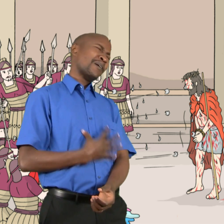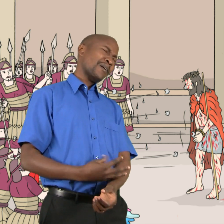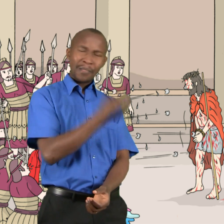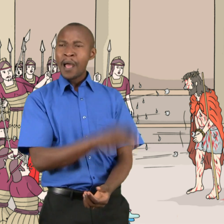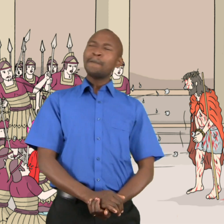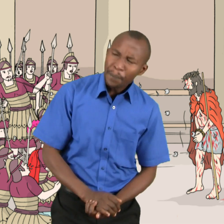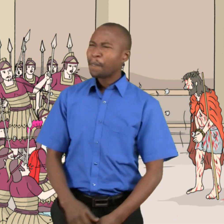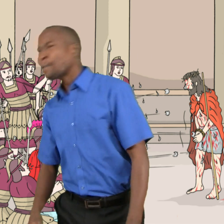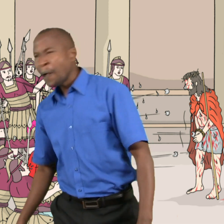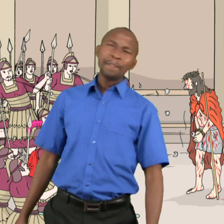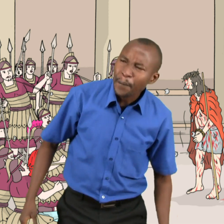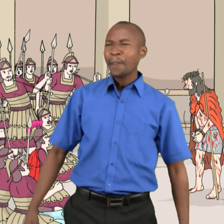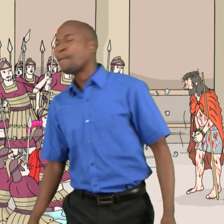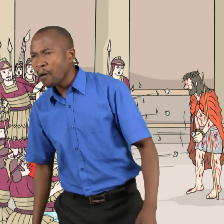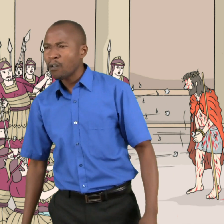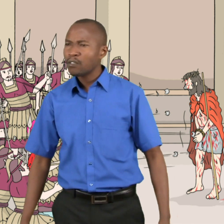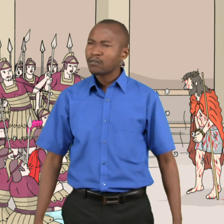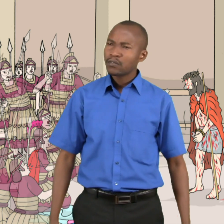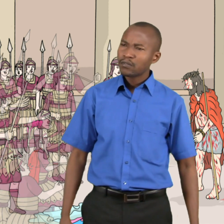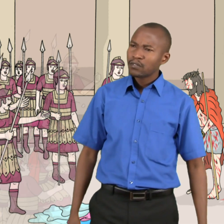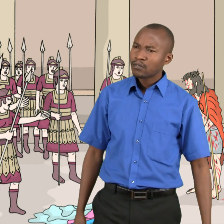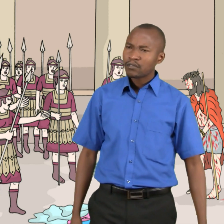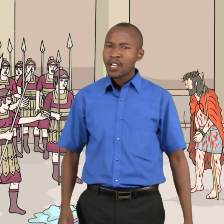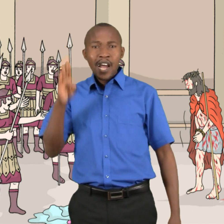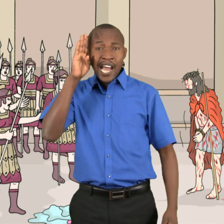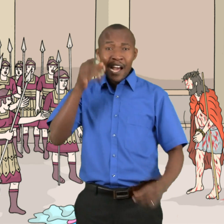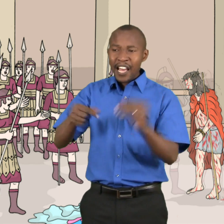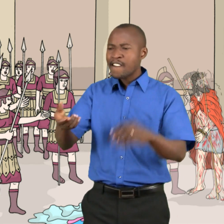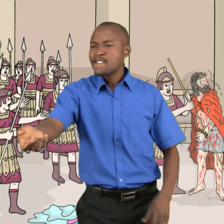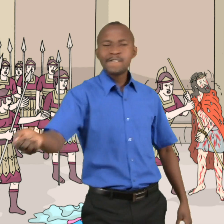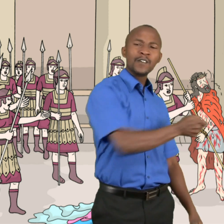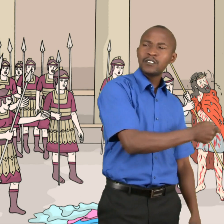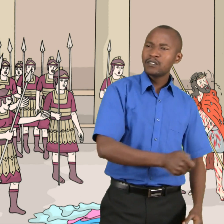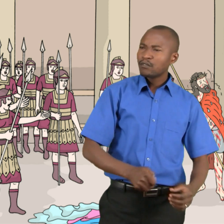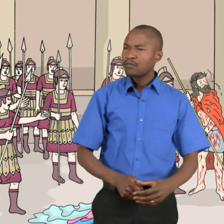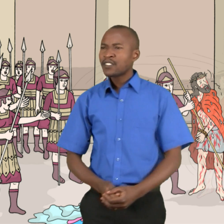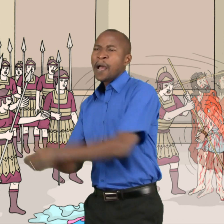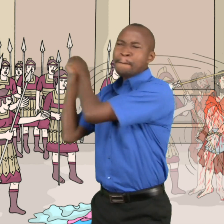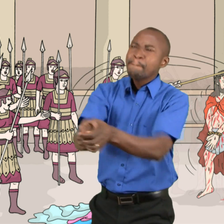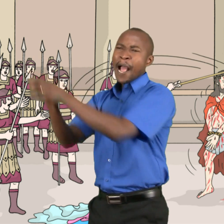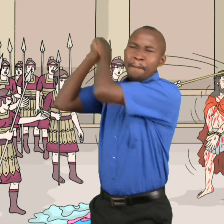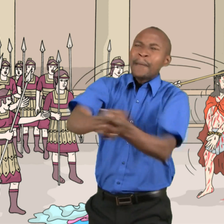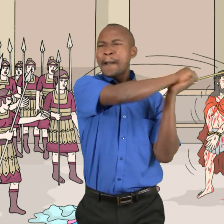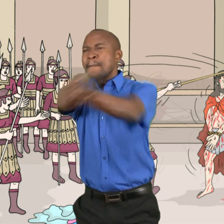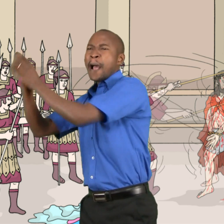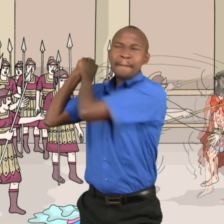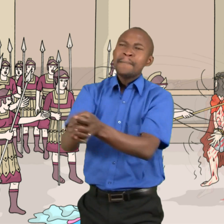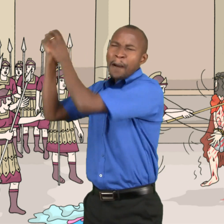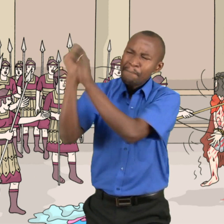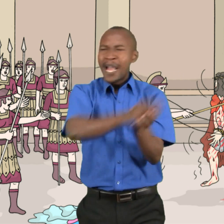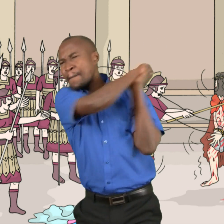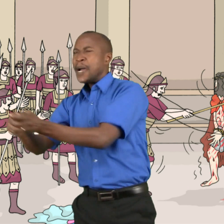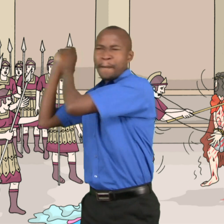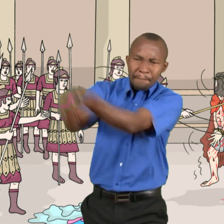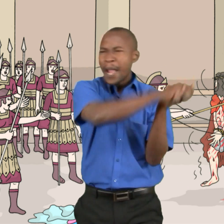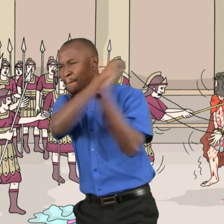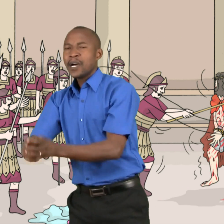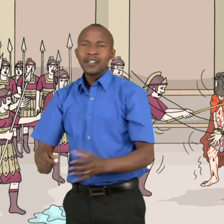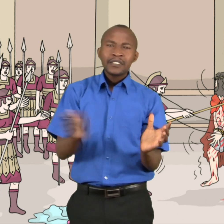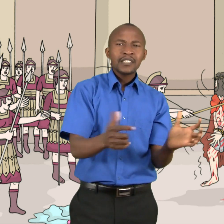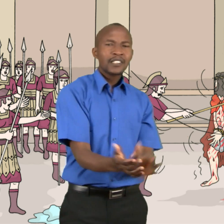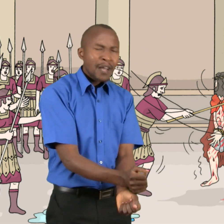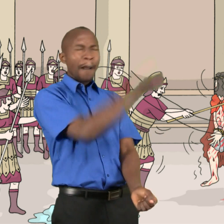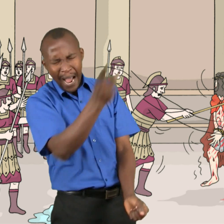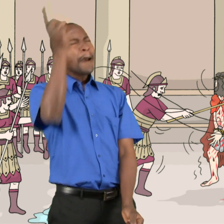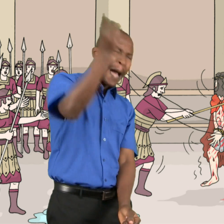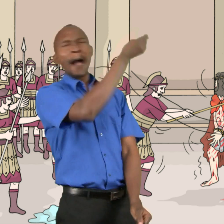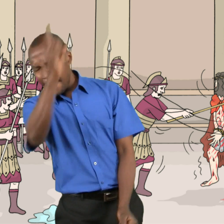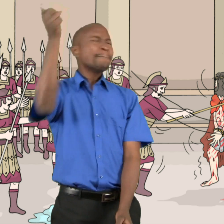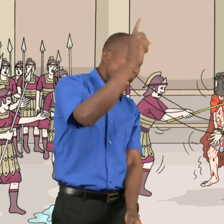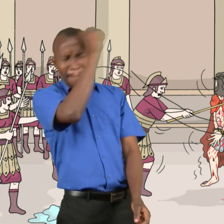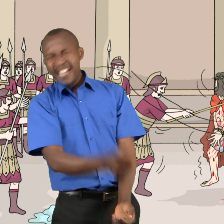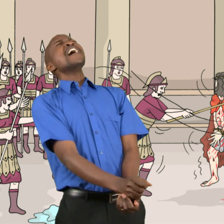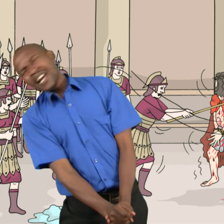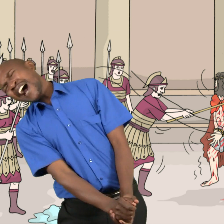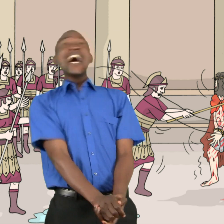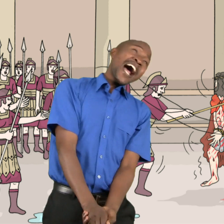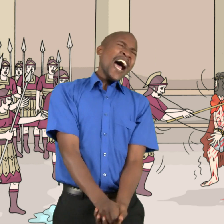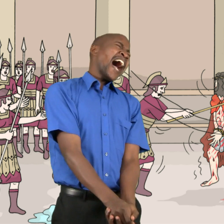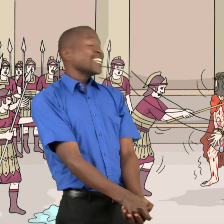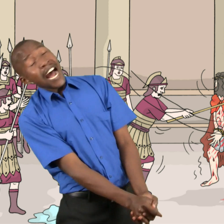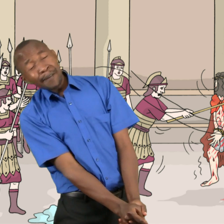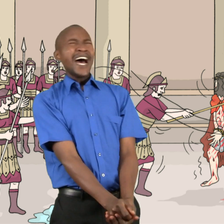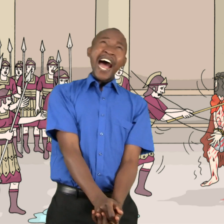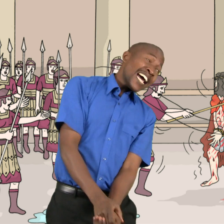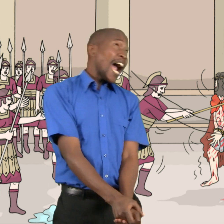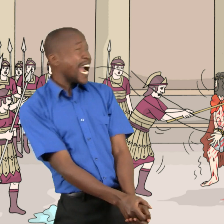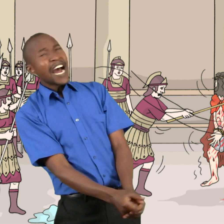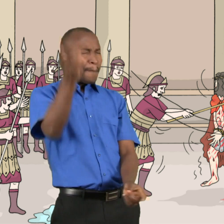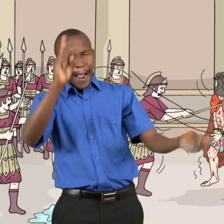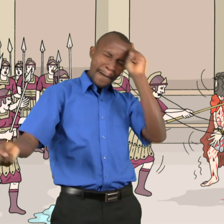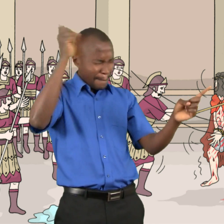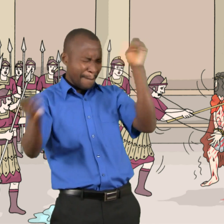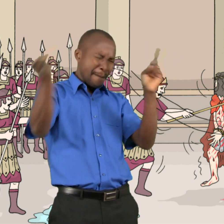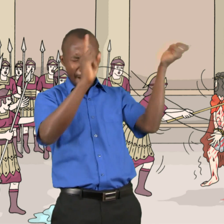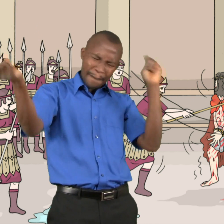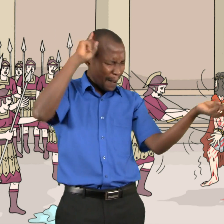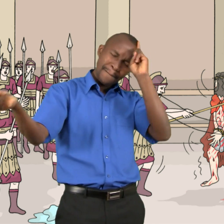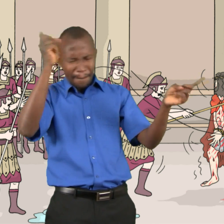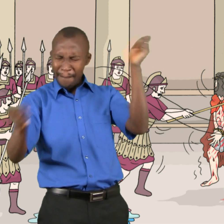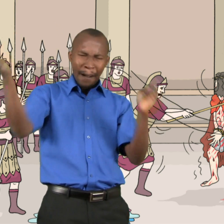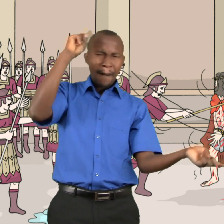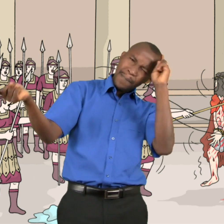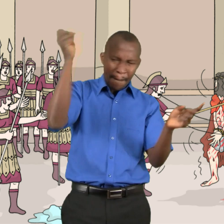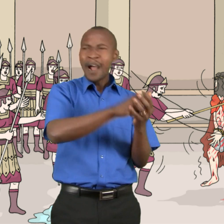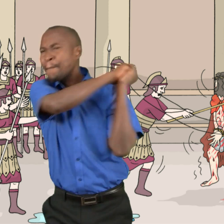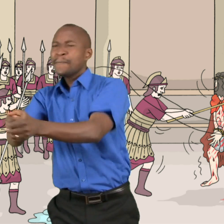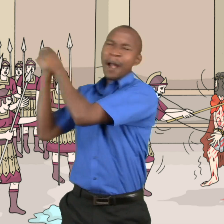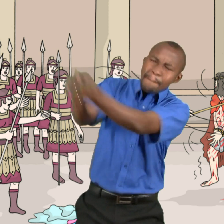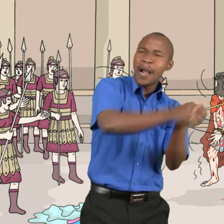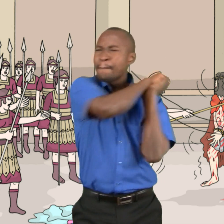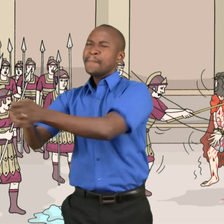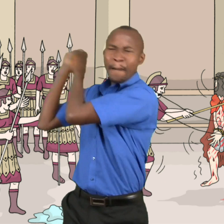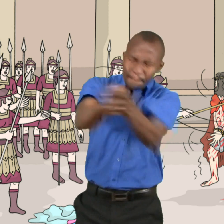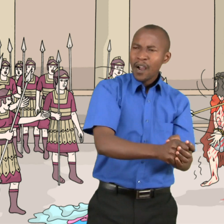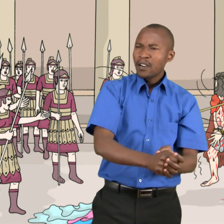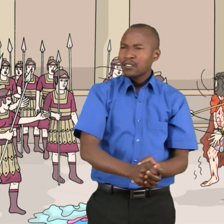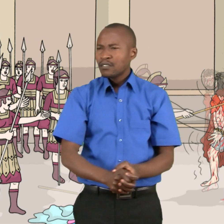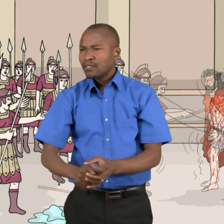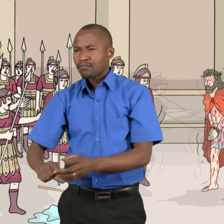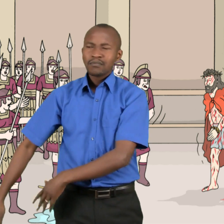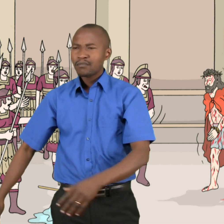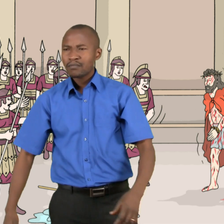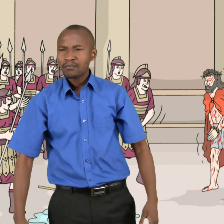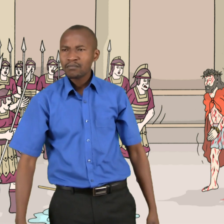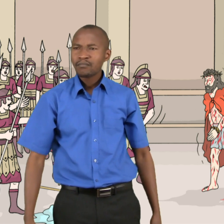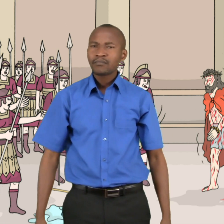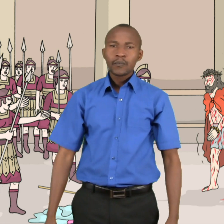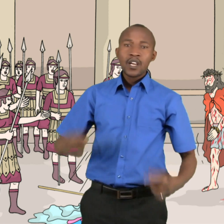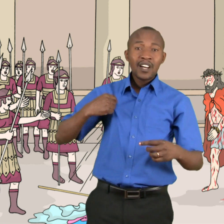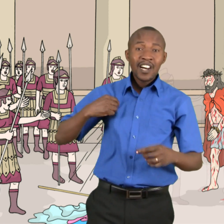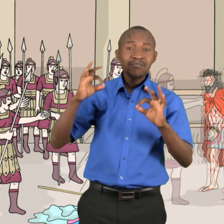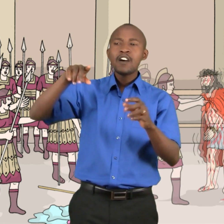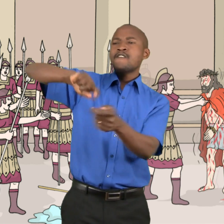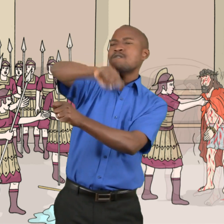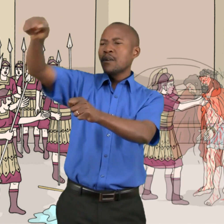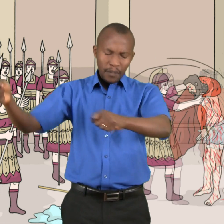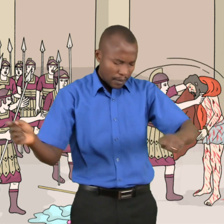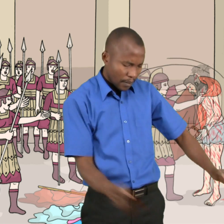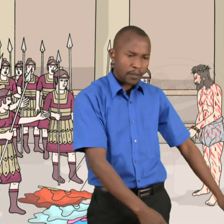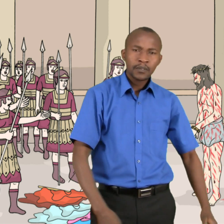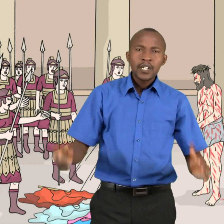Then they spit on Him and took the staff and struck Him on the head repeatedly.